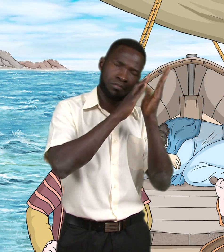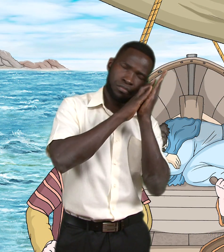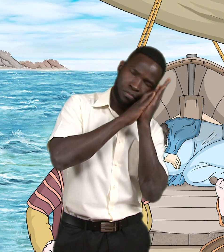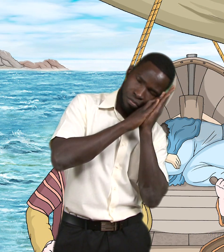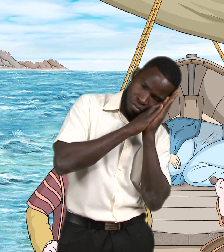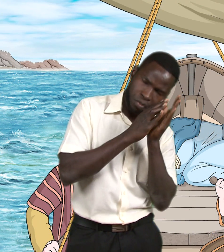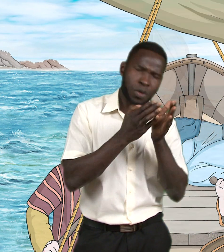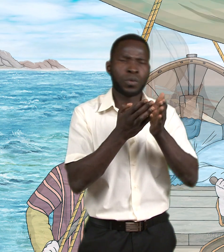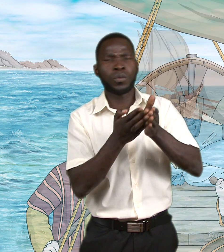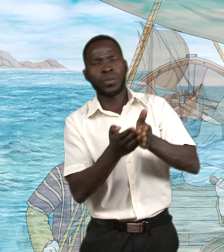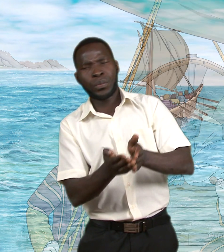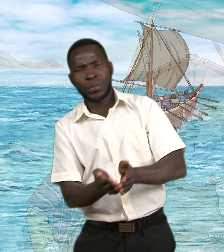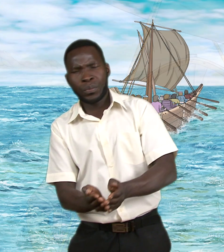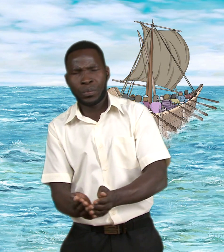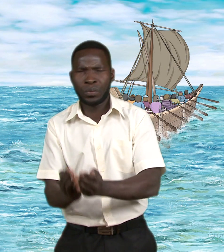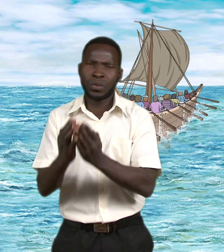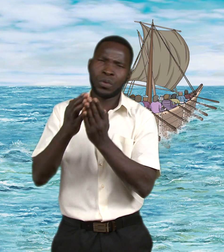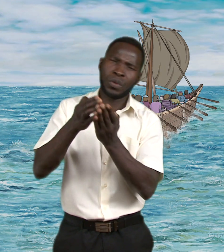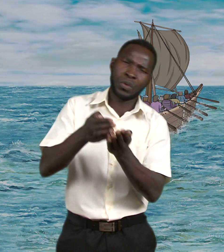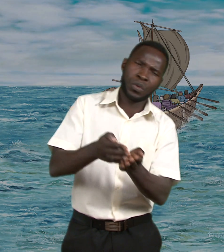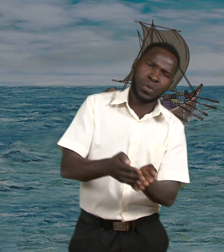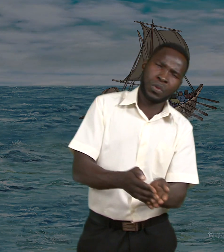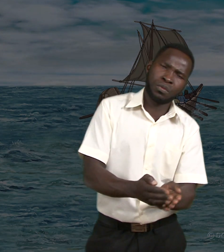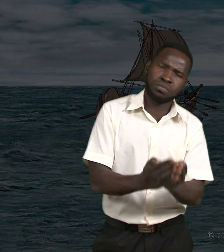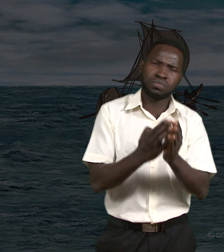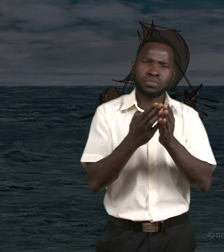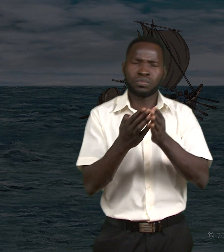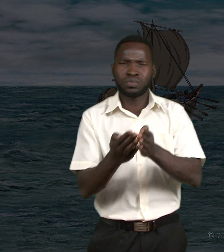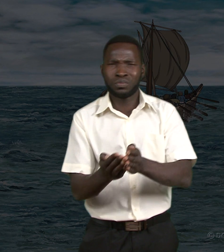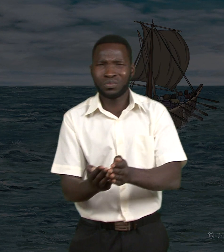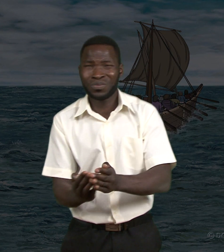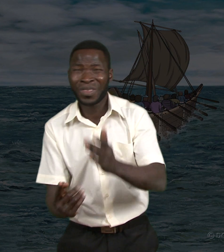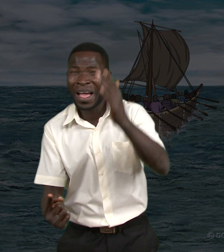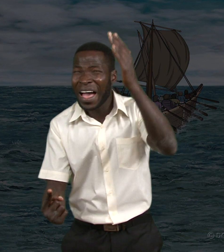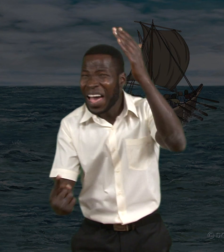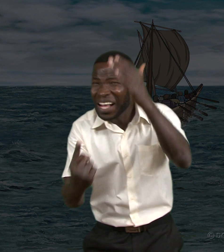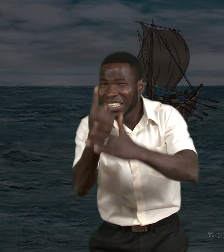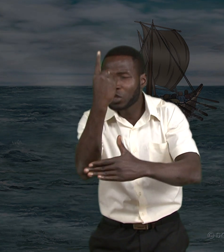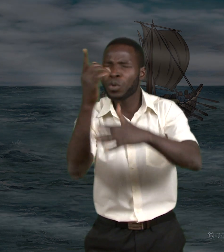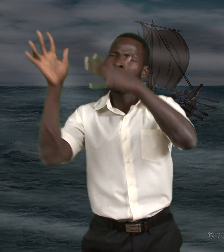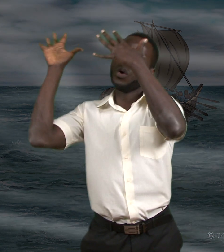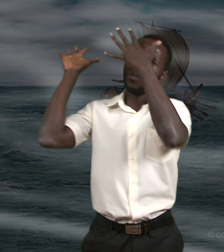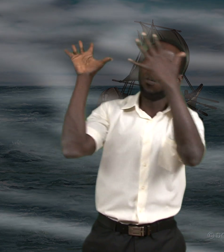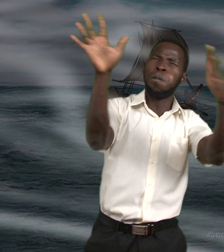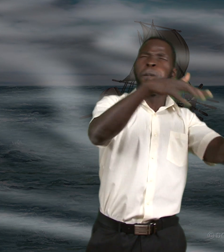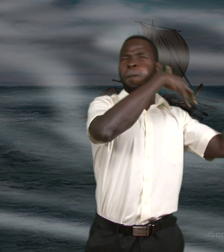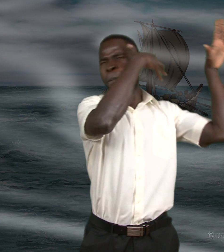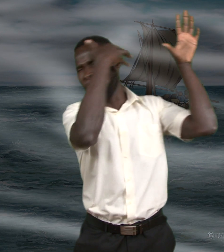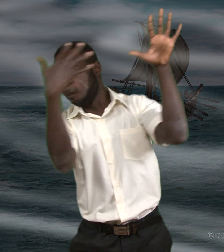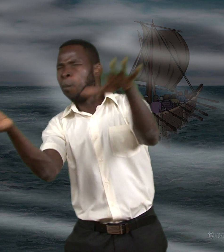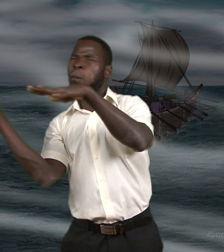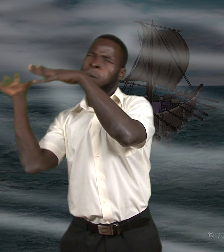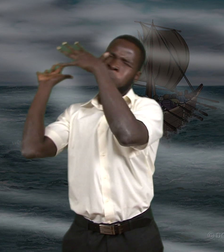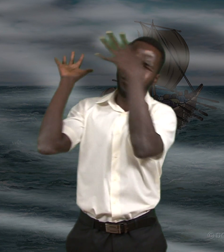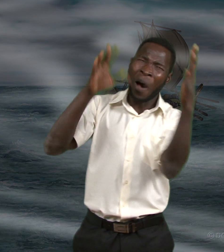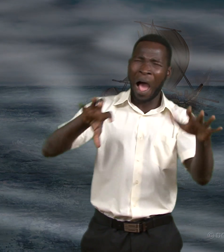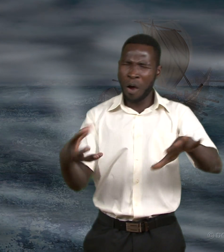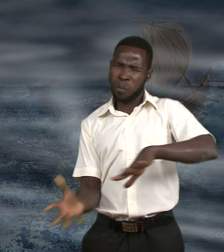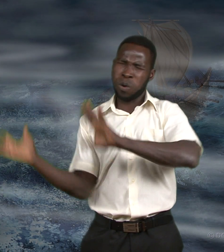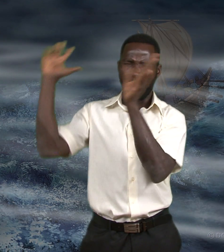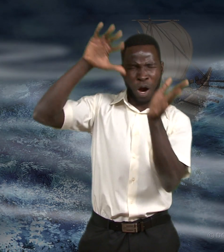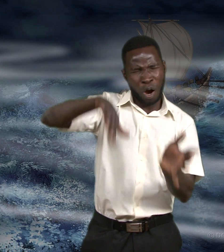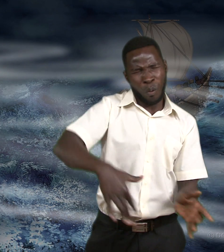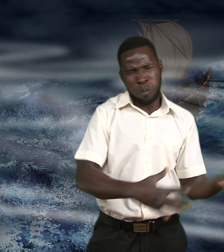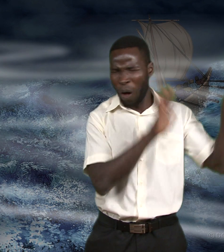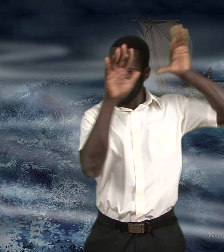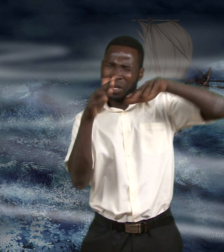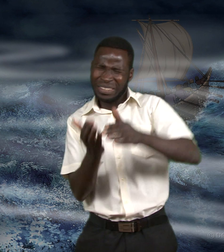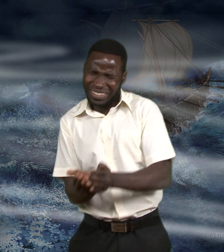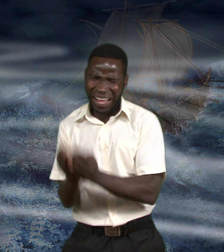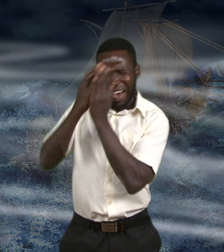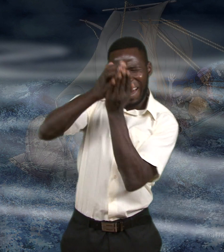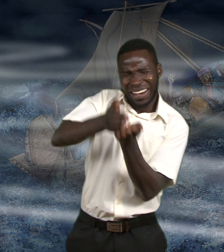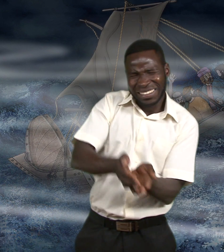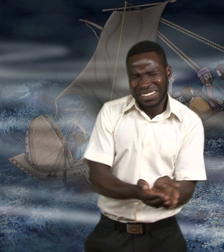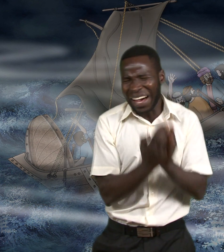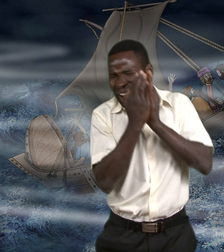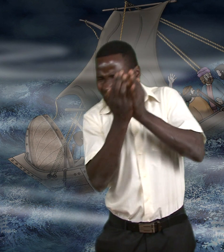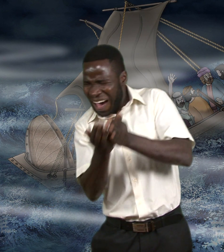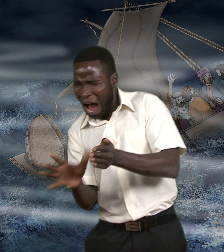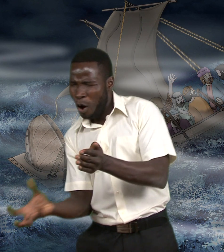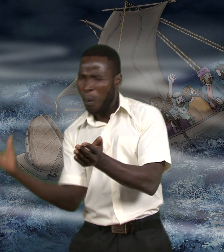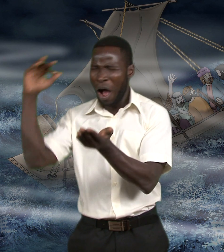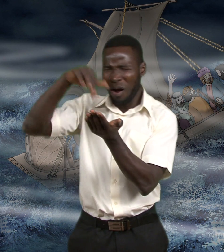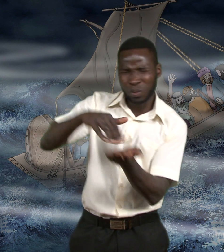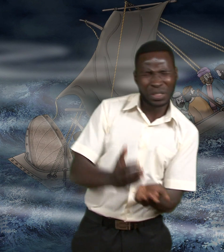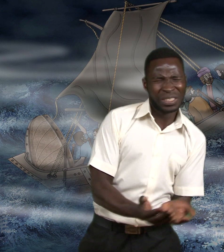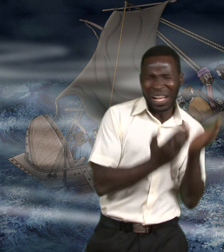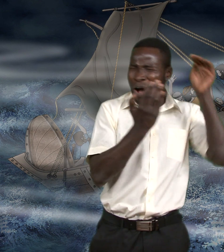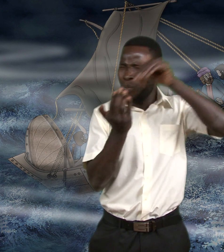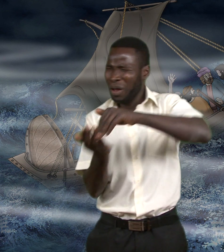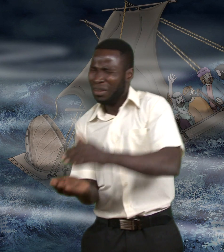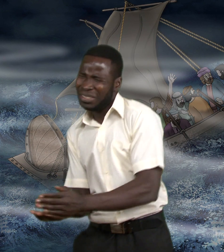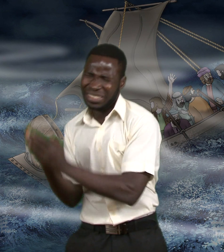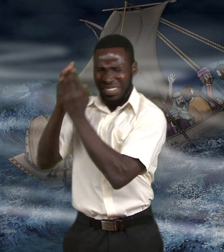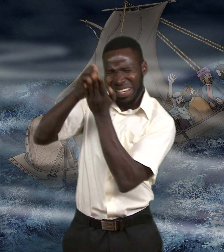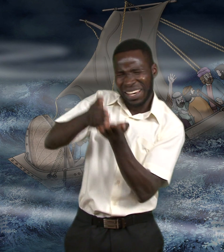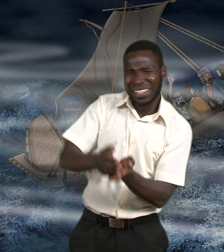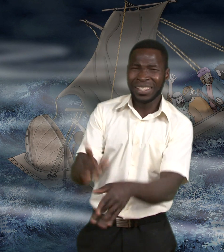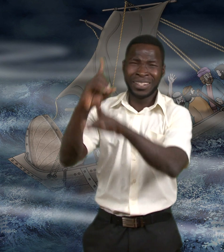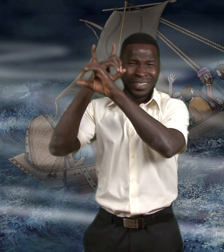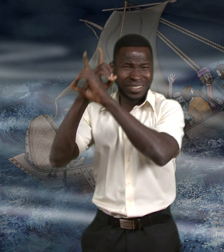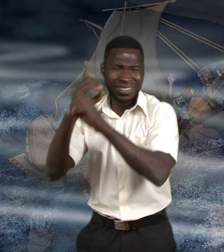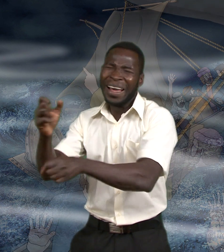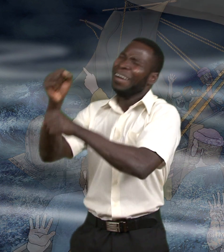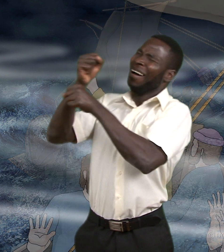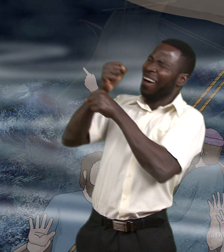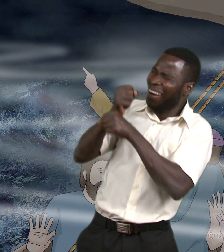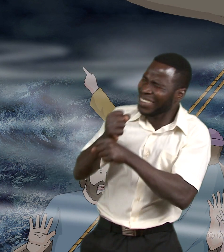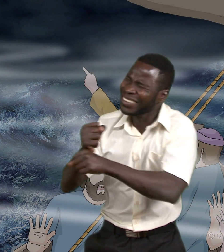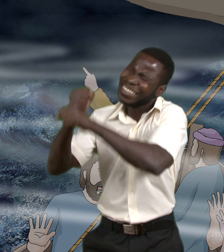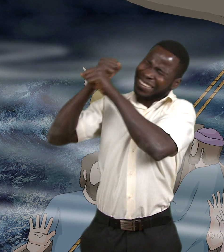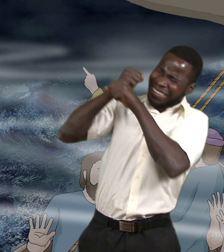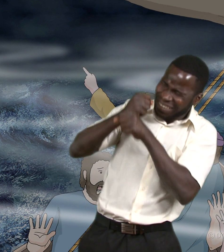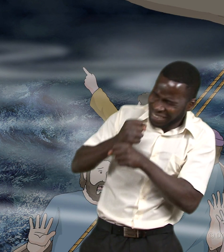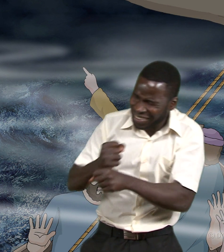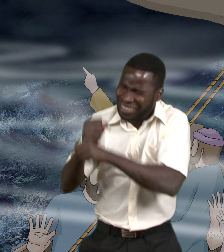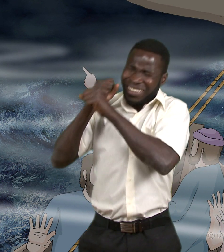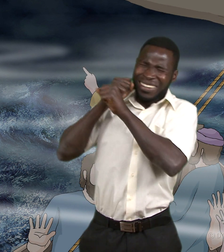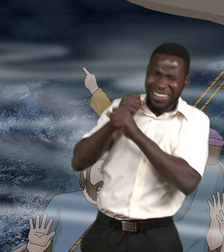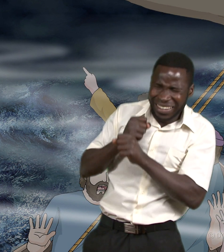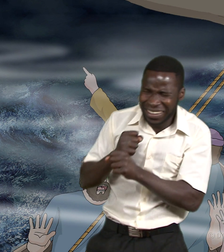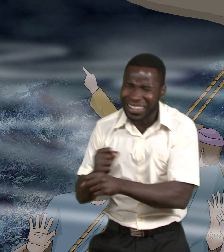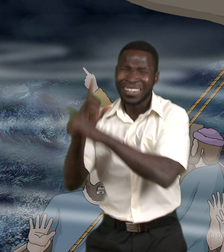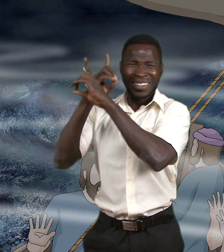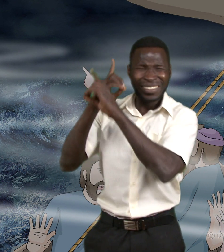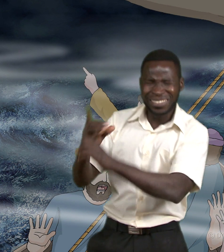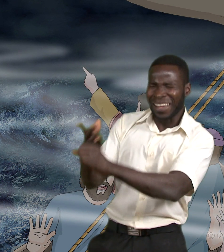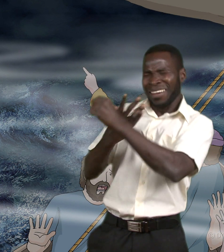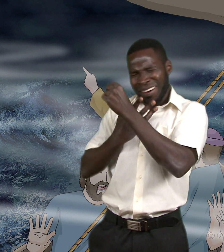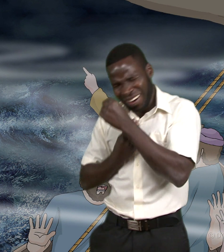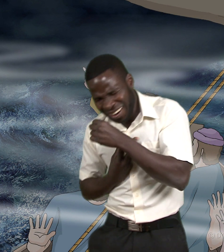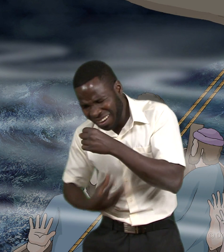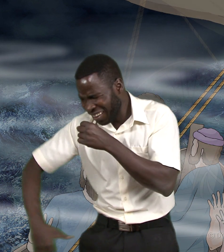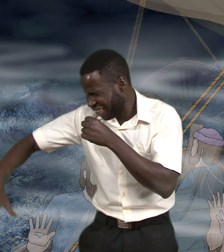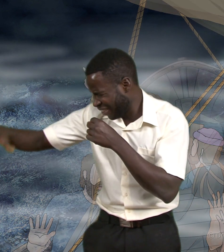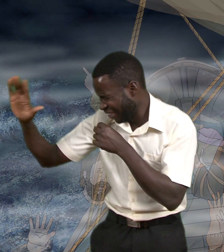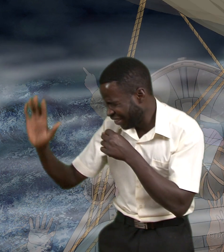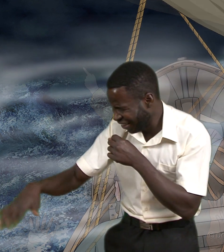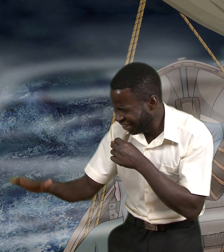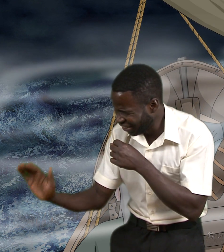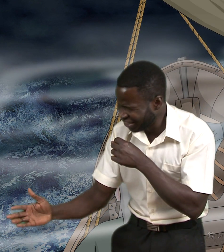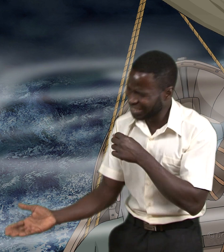Soon a violent windstorm came up, and the waves were breaking over the boat, so that it was being swamped.